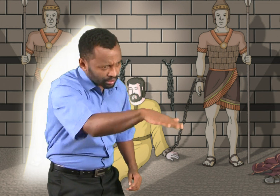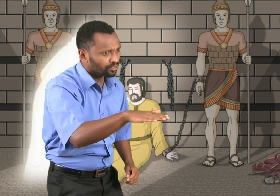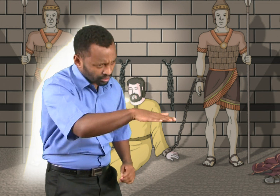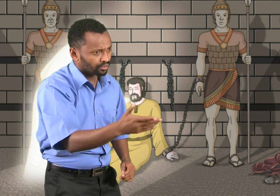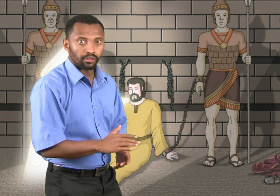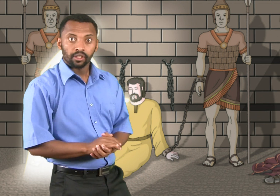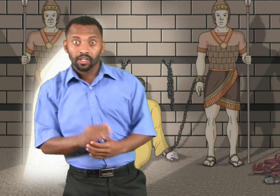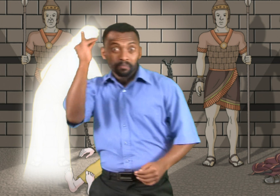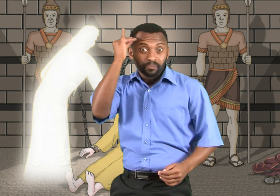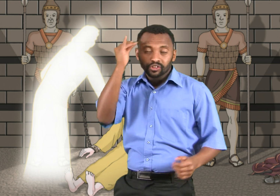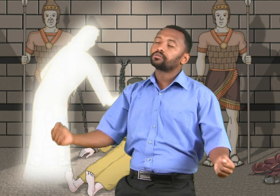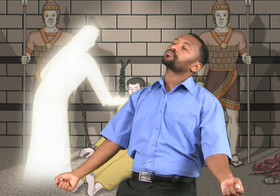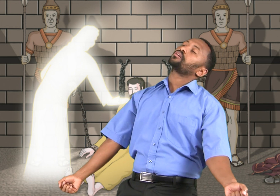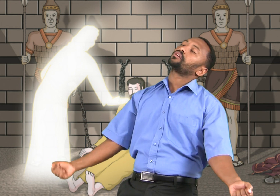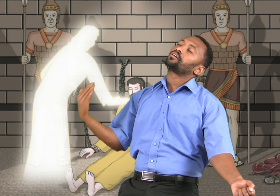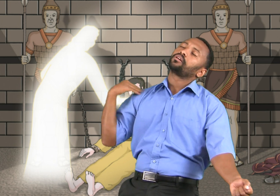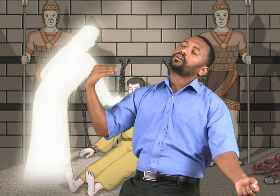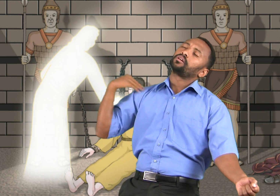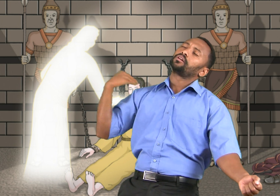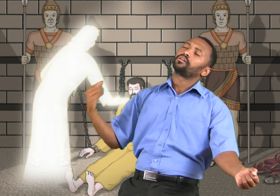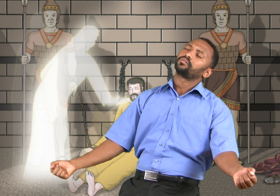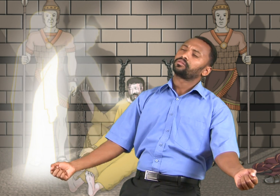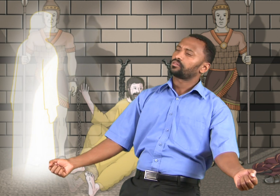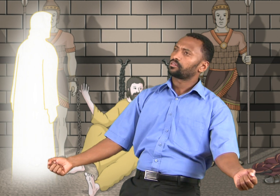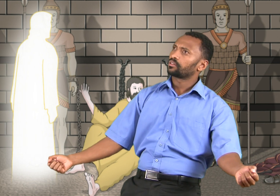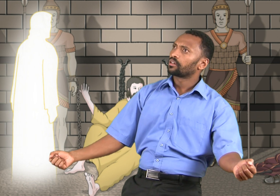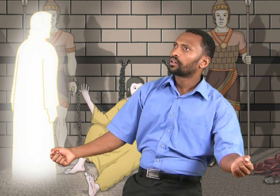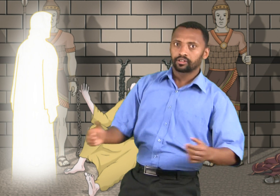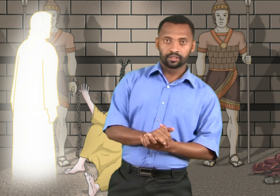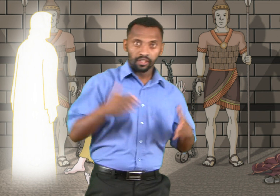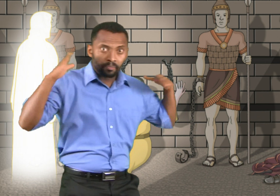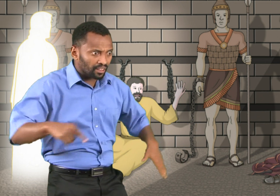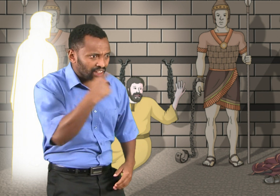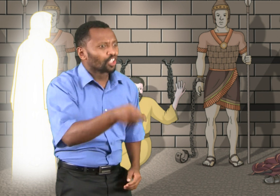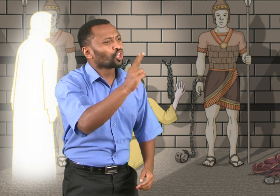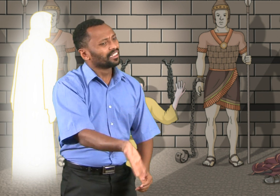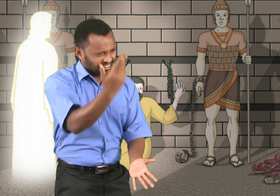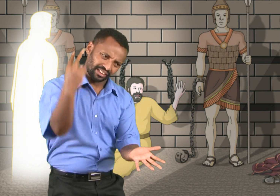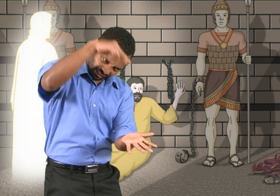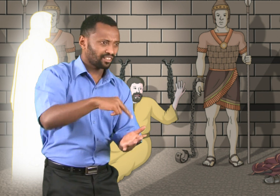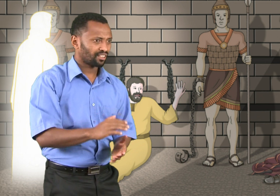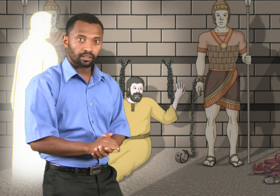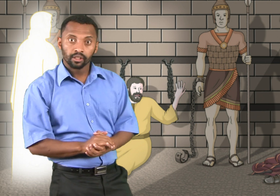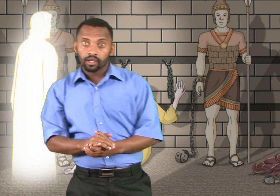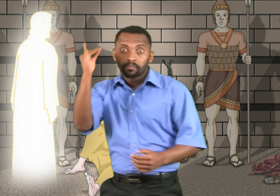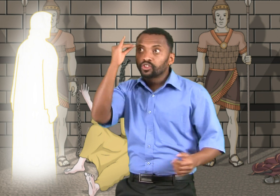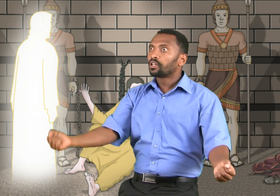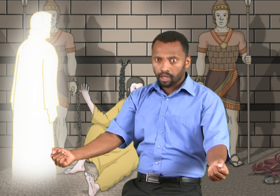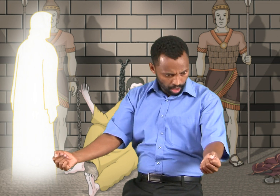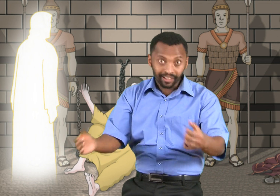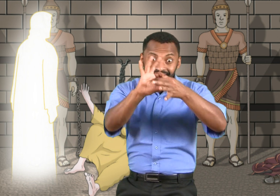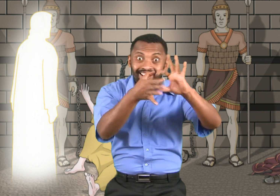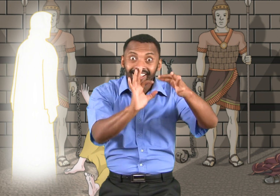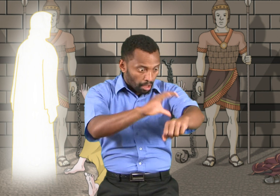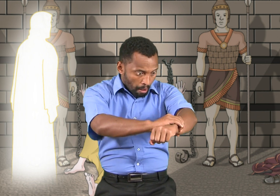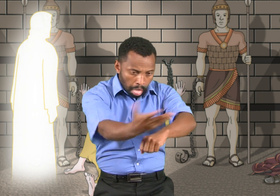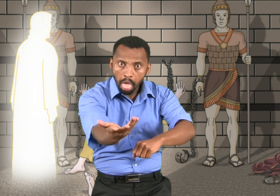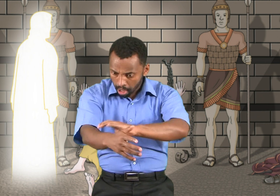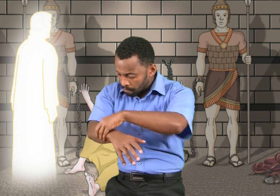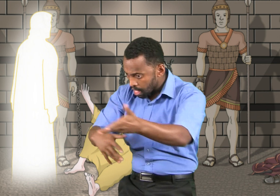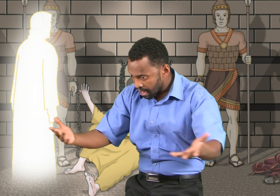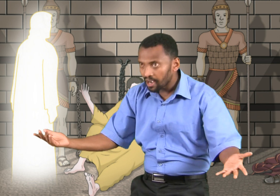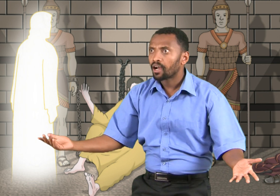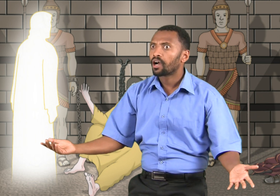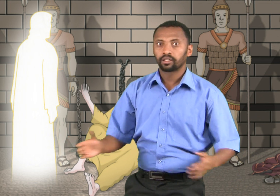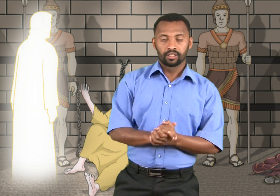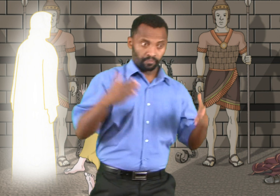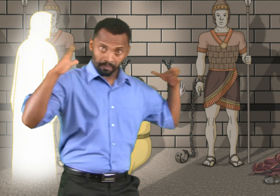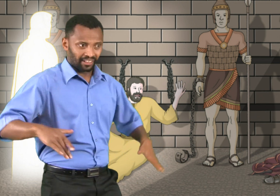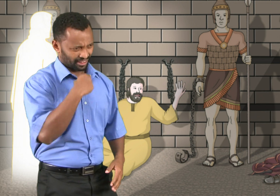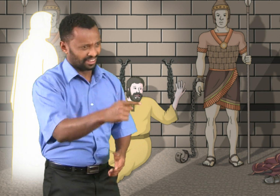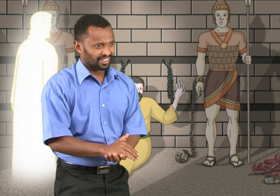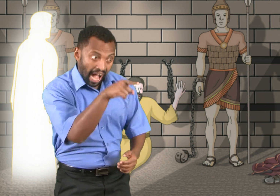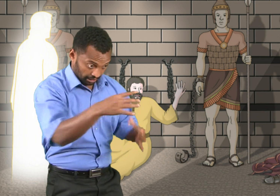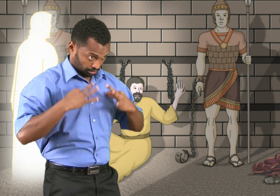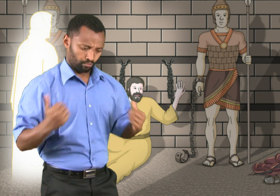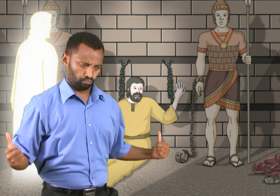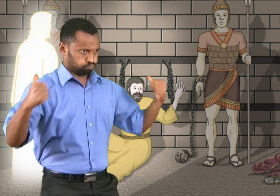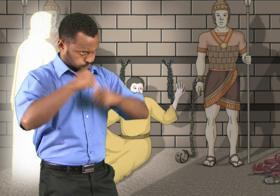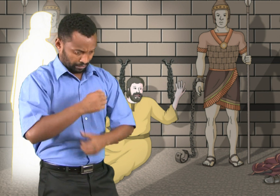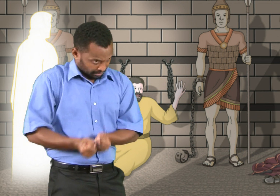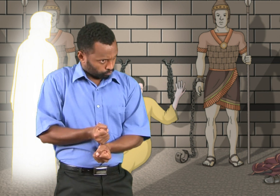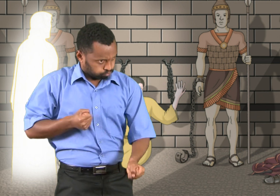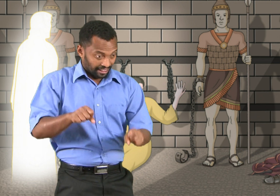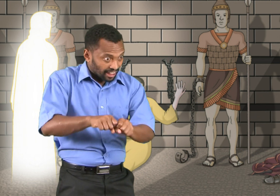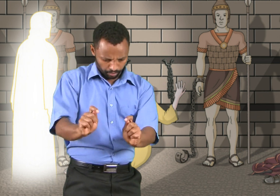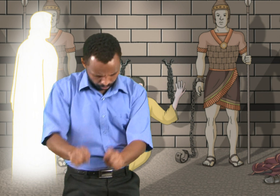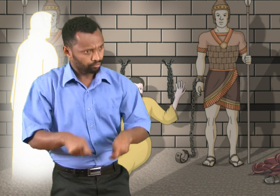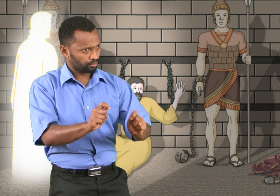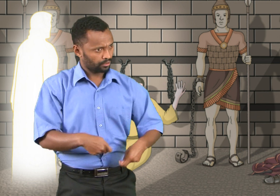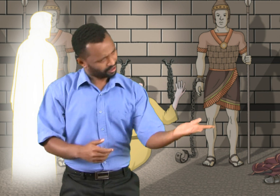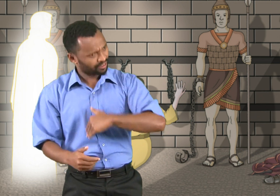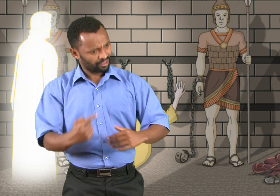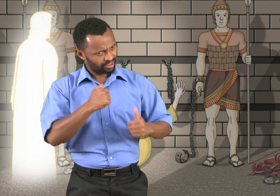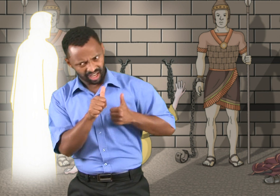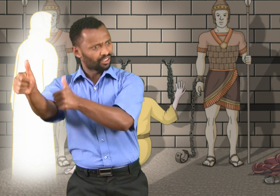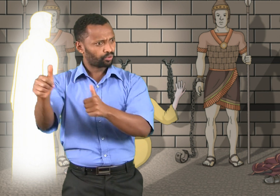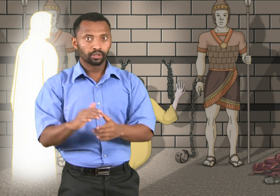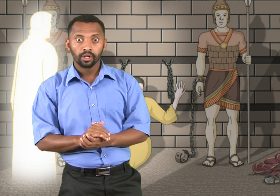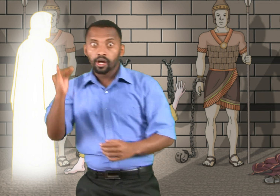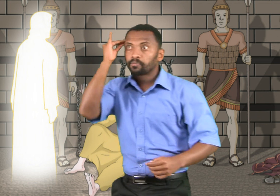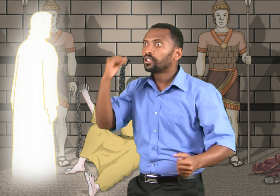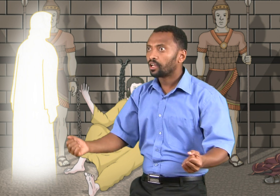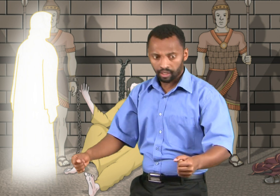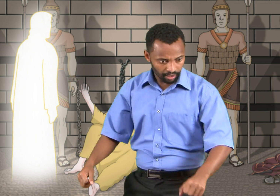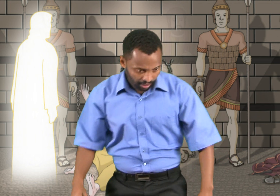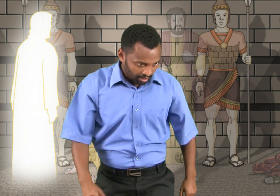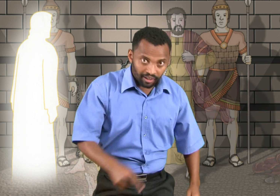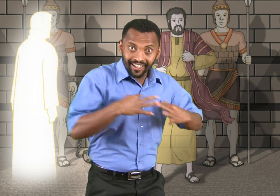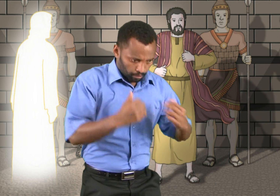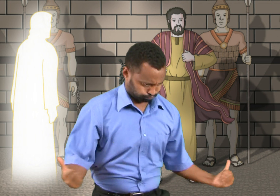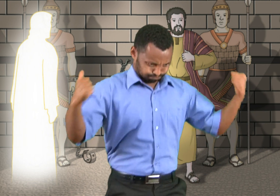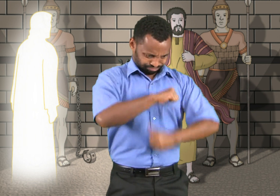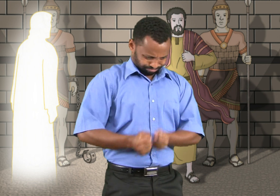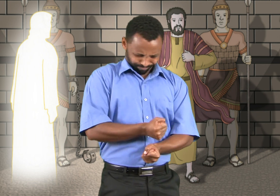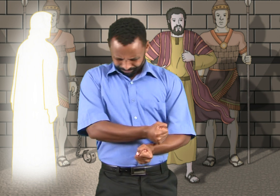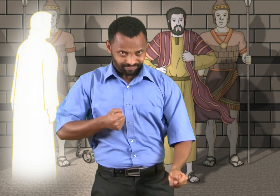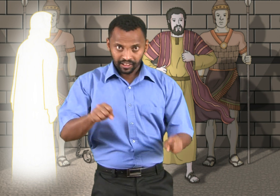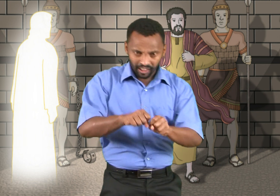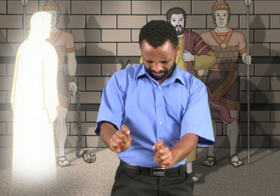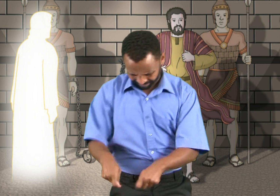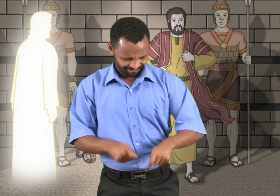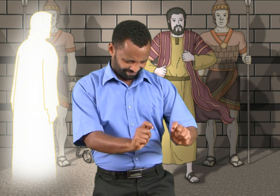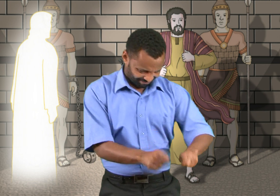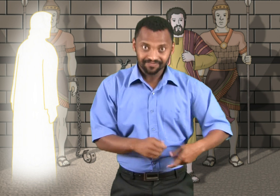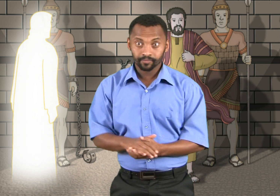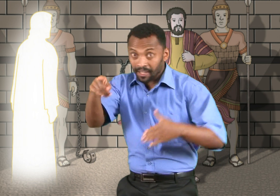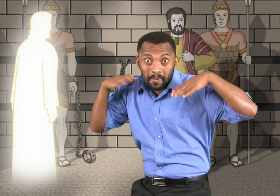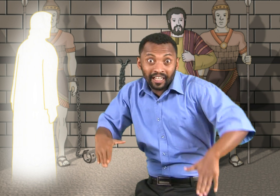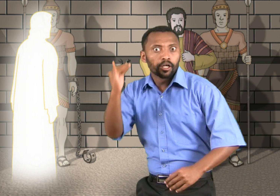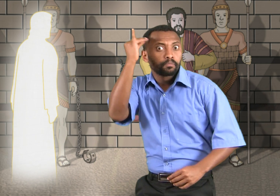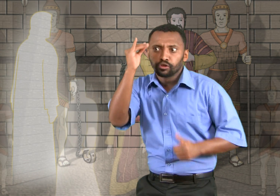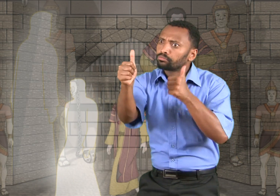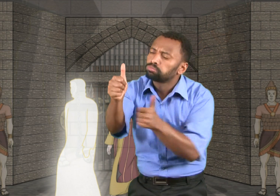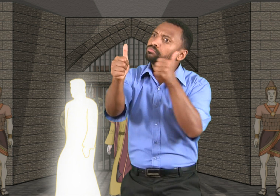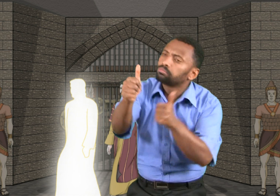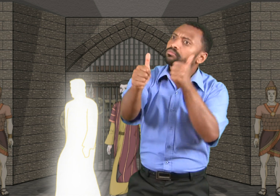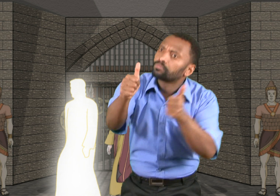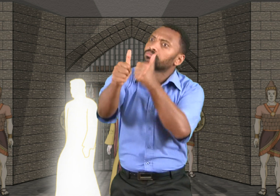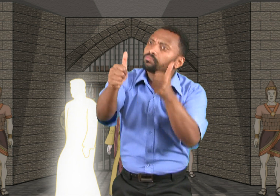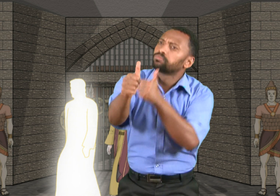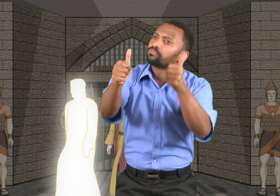He tapped Peter on the side and woke him up, saying, “Get up quickly.” And the chains fell off his wrists. “Get dressed and put on your sandals,” said the angel.